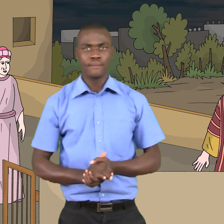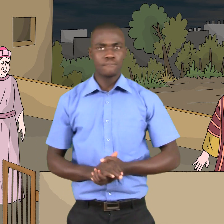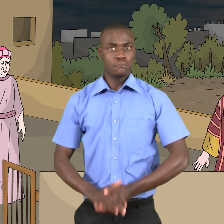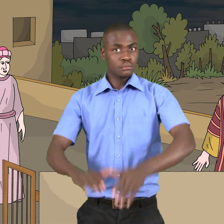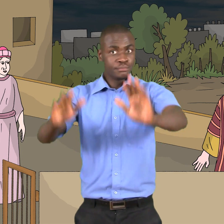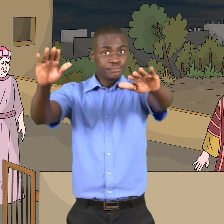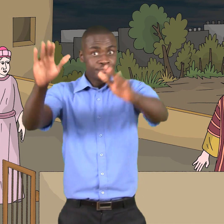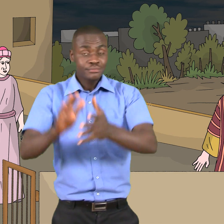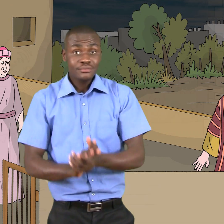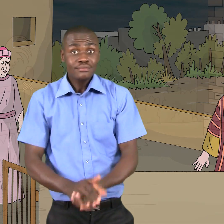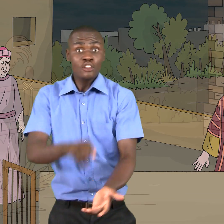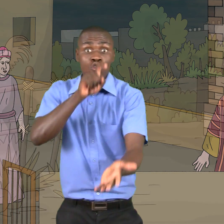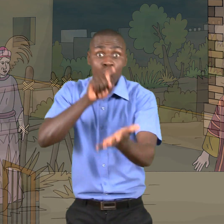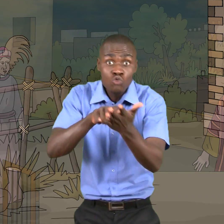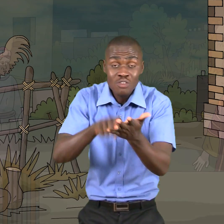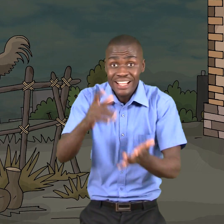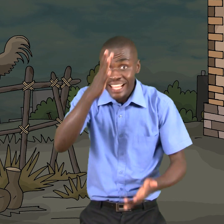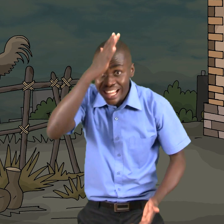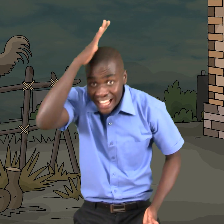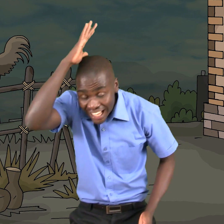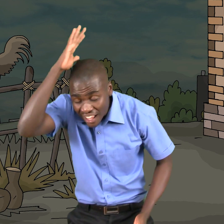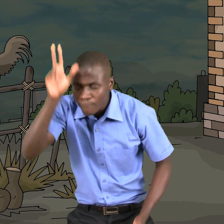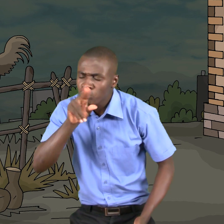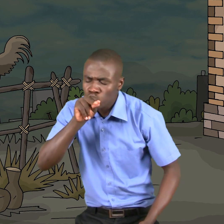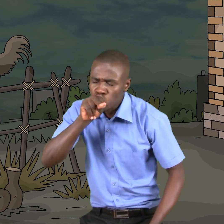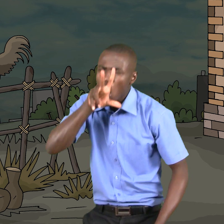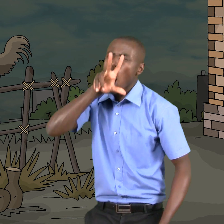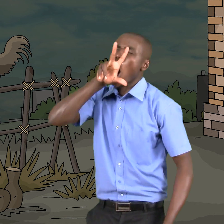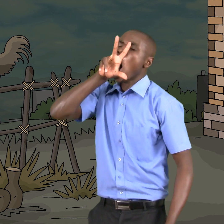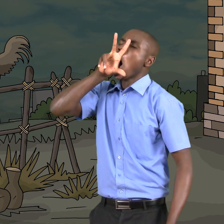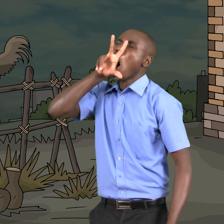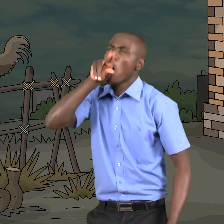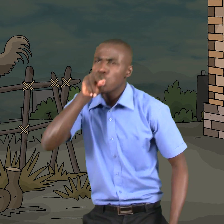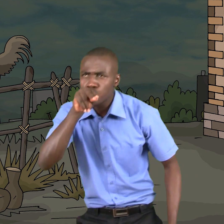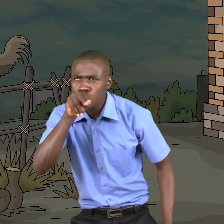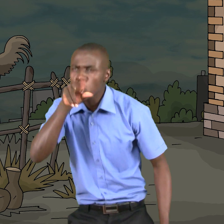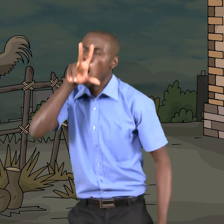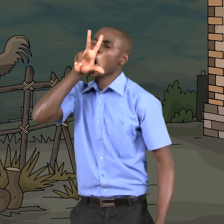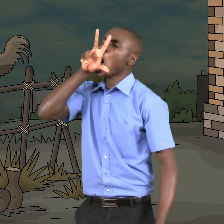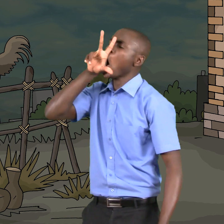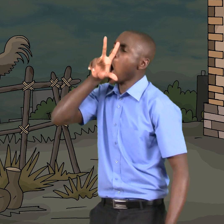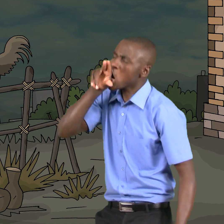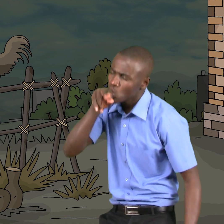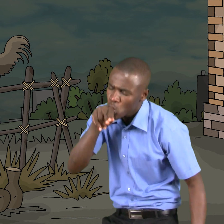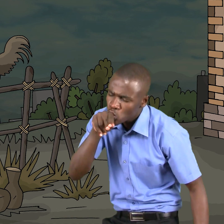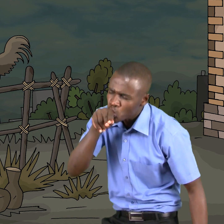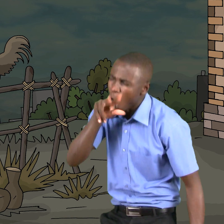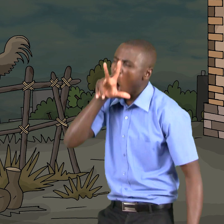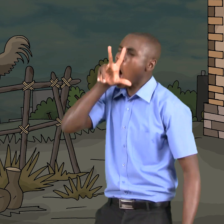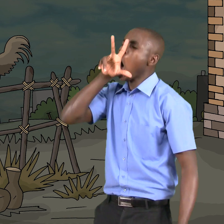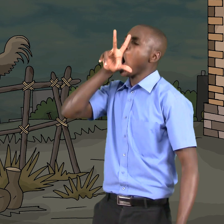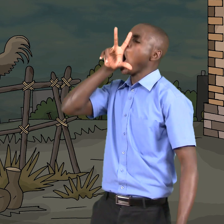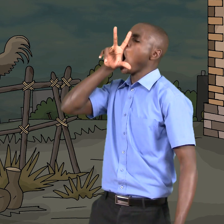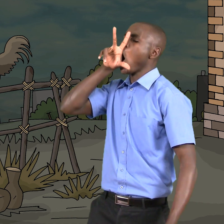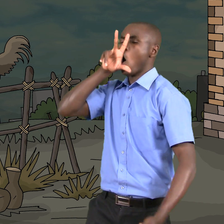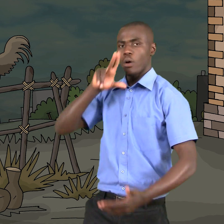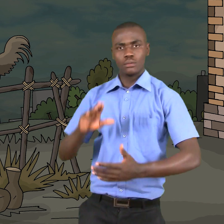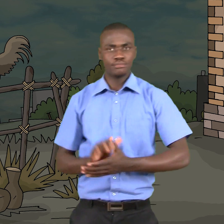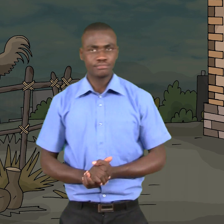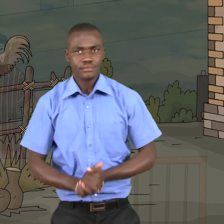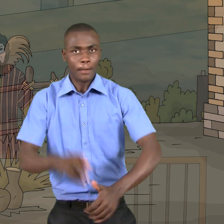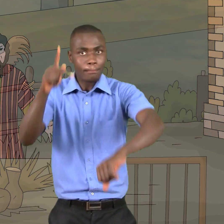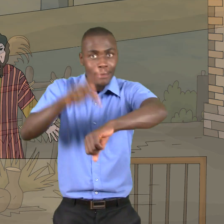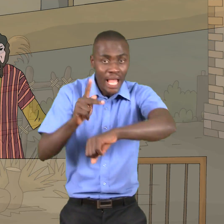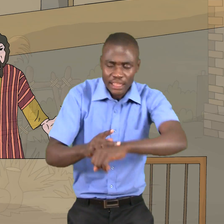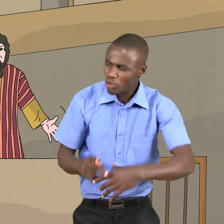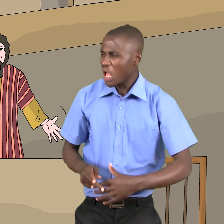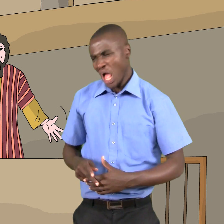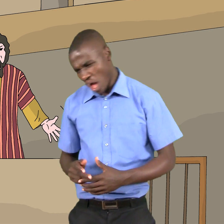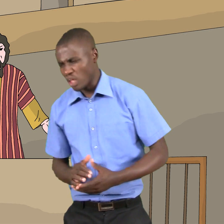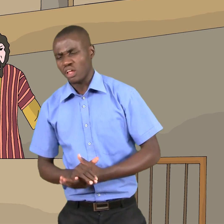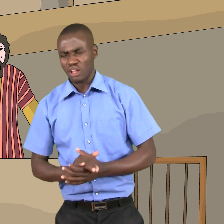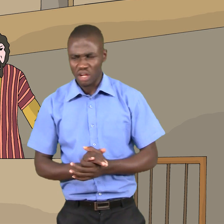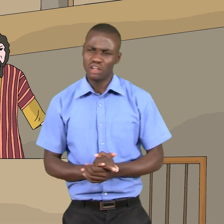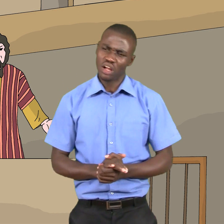And immediately a rooster crowed.